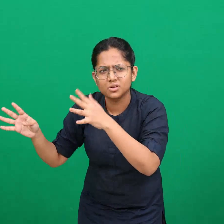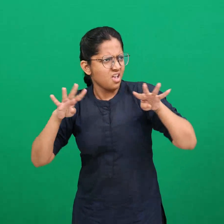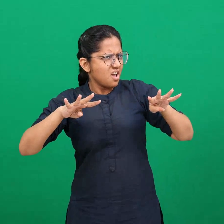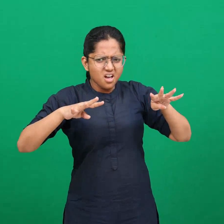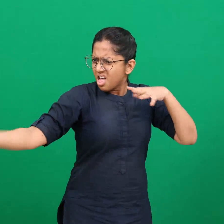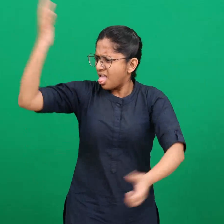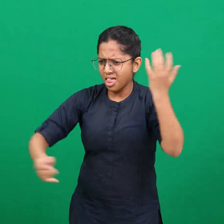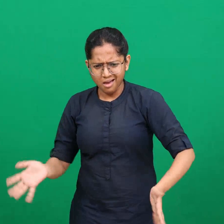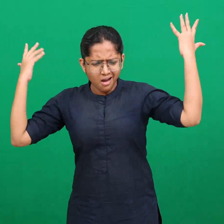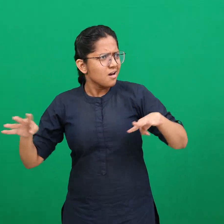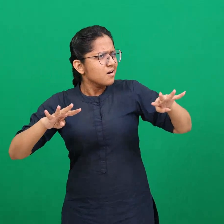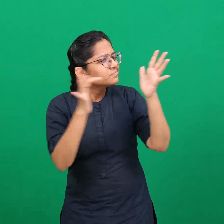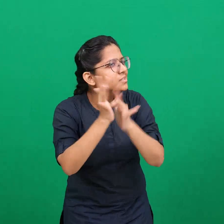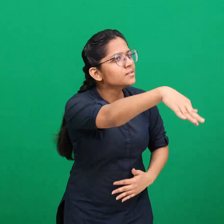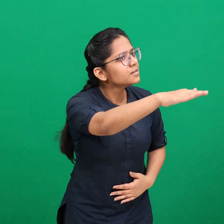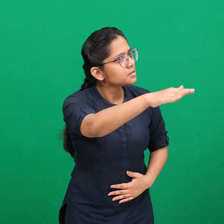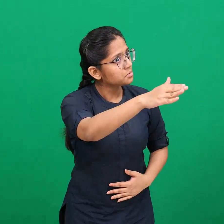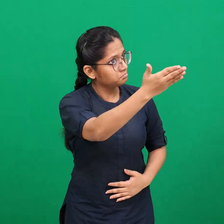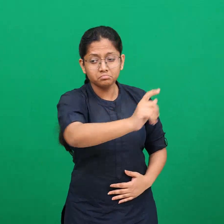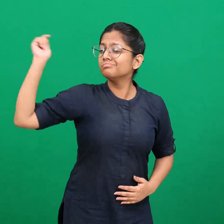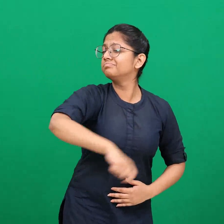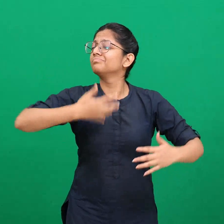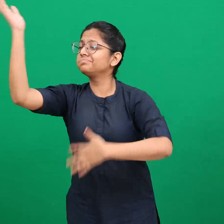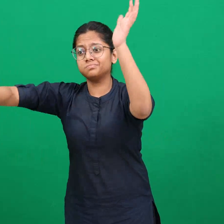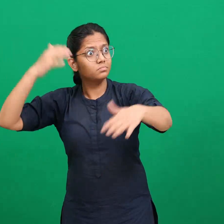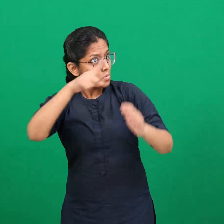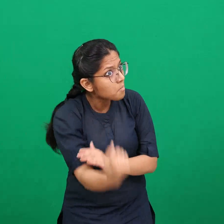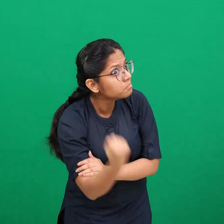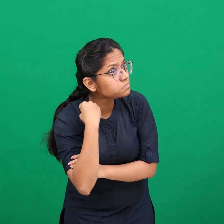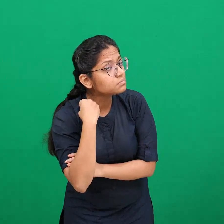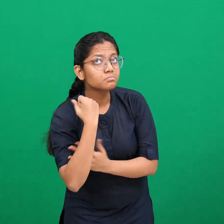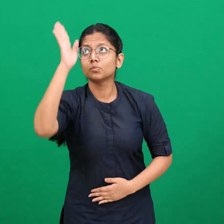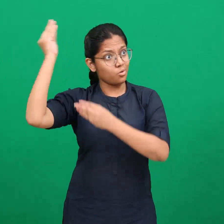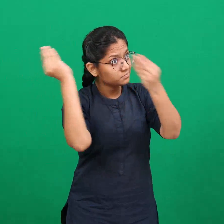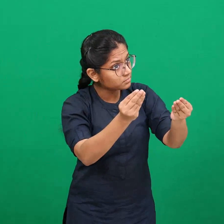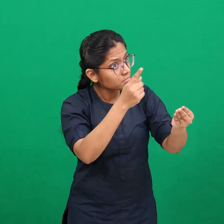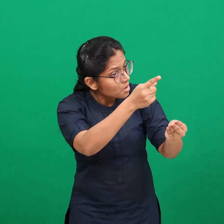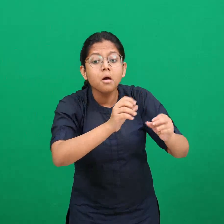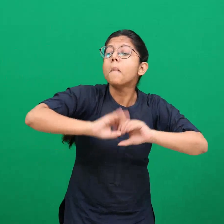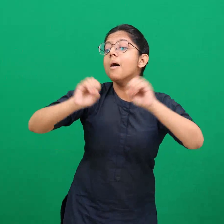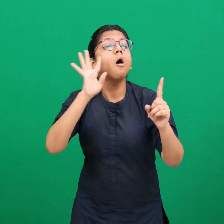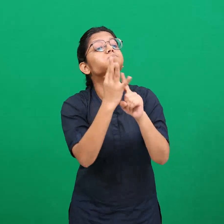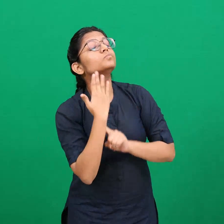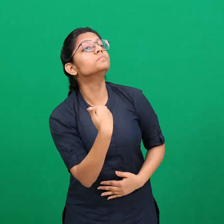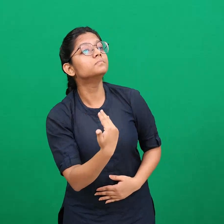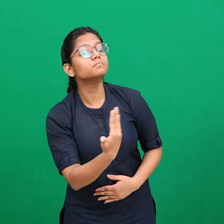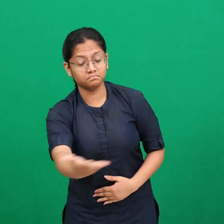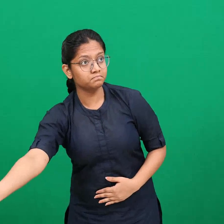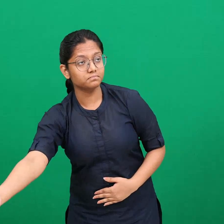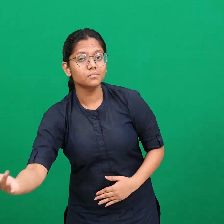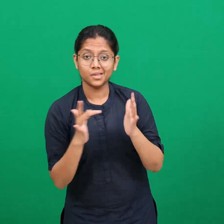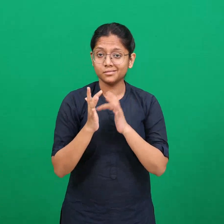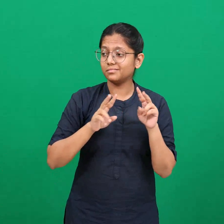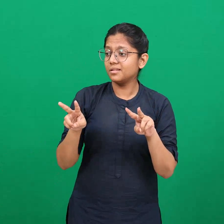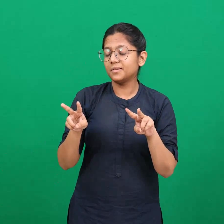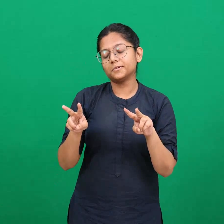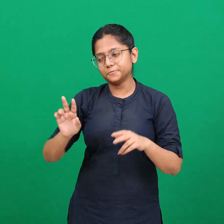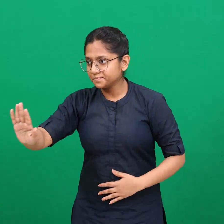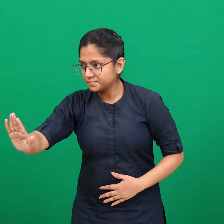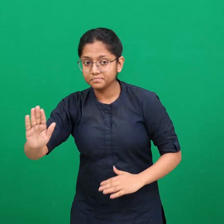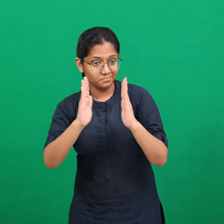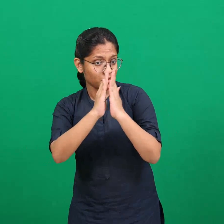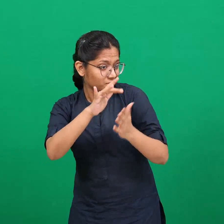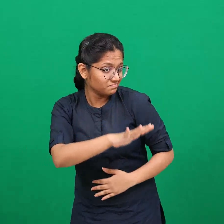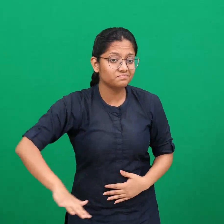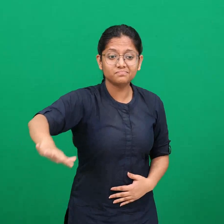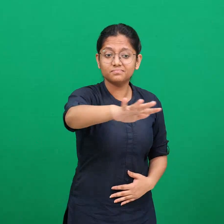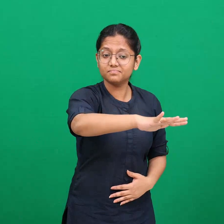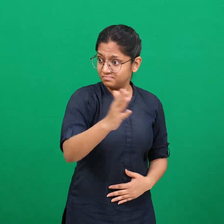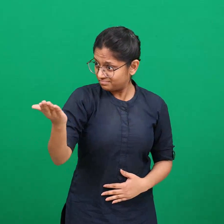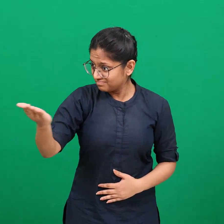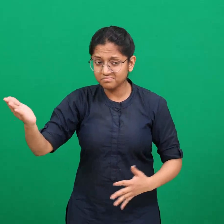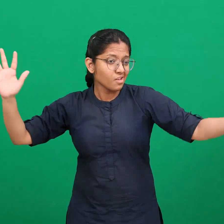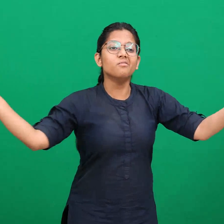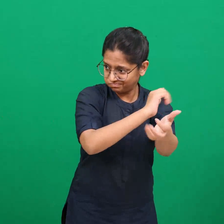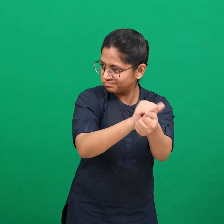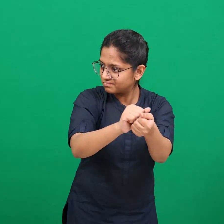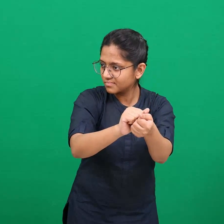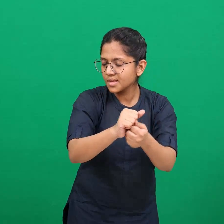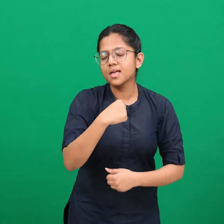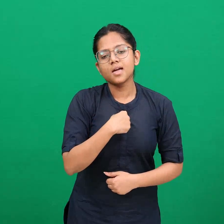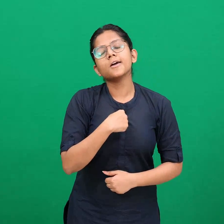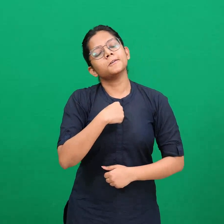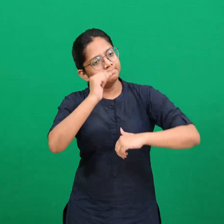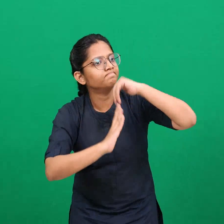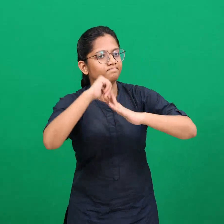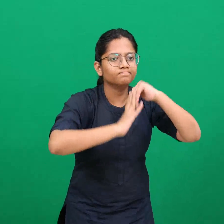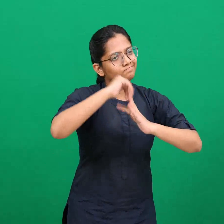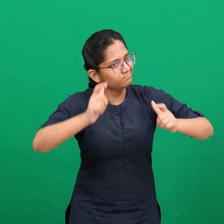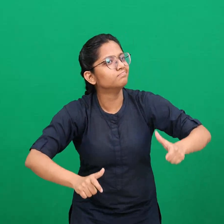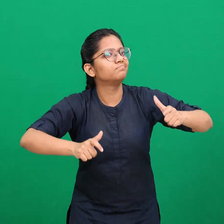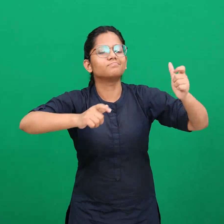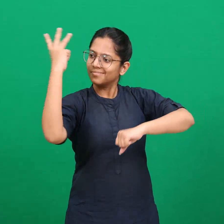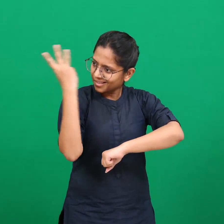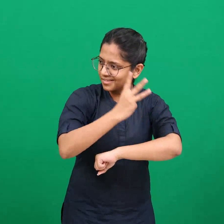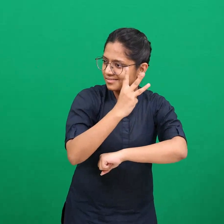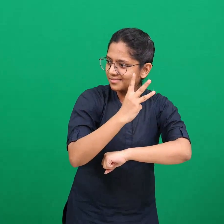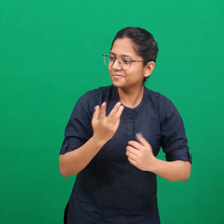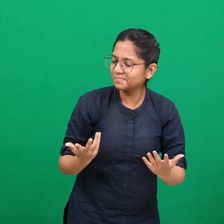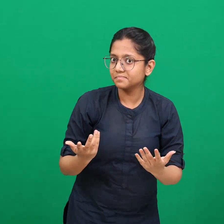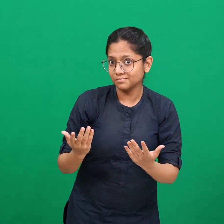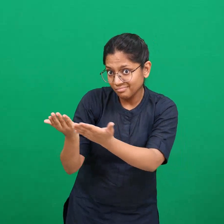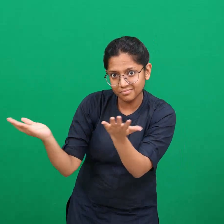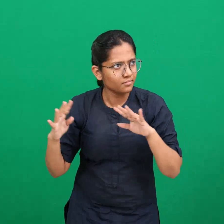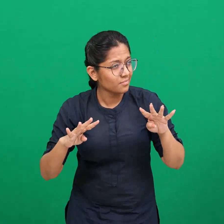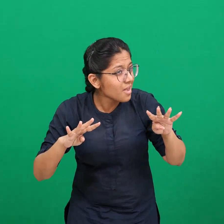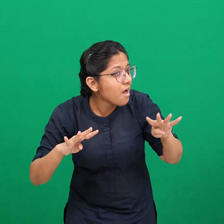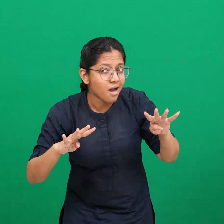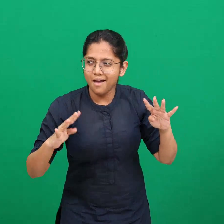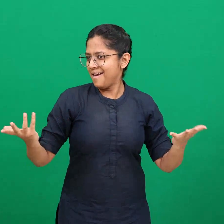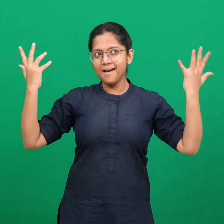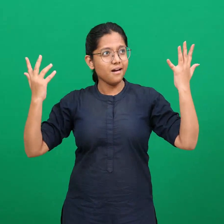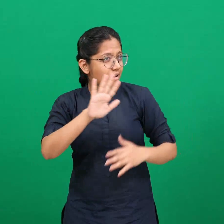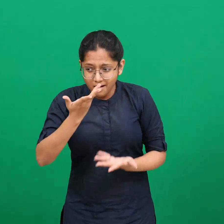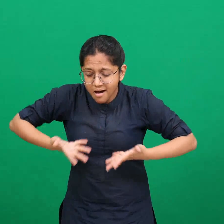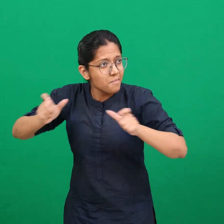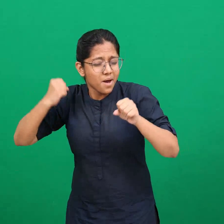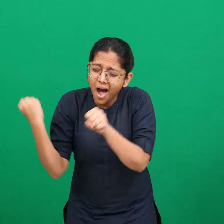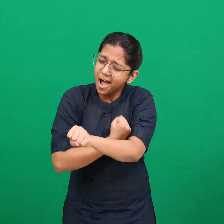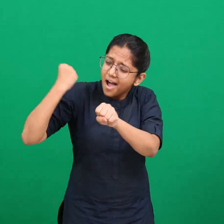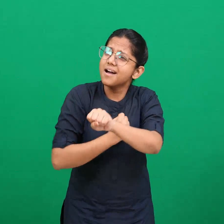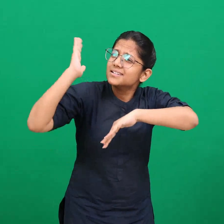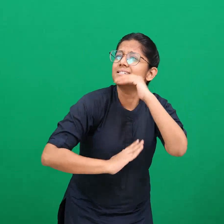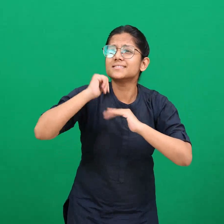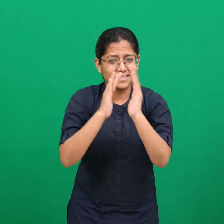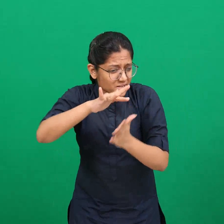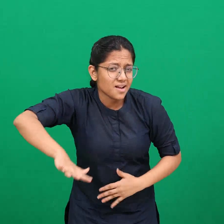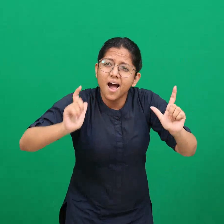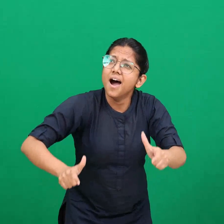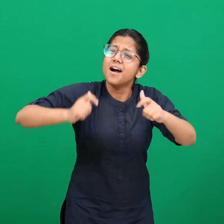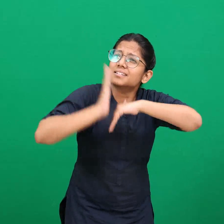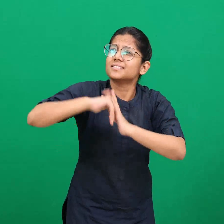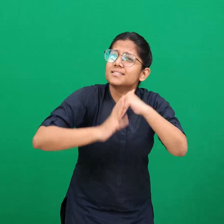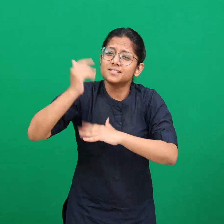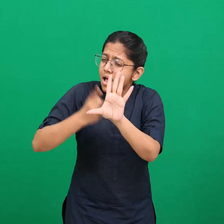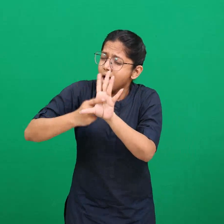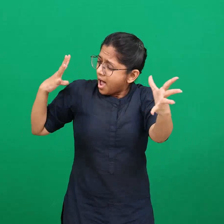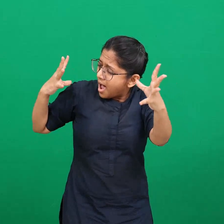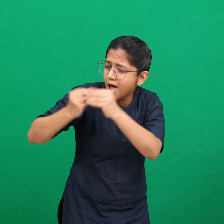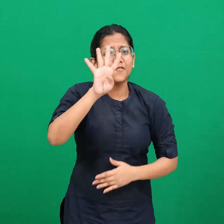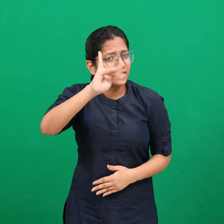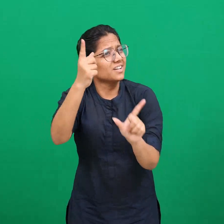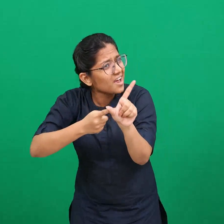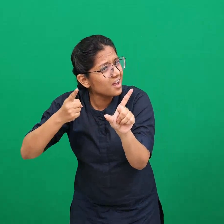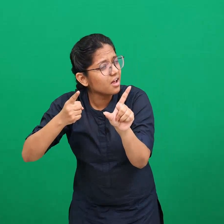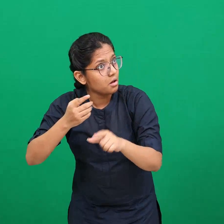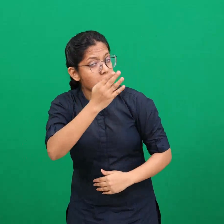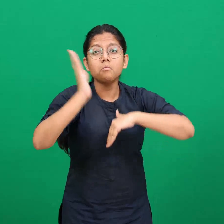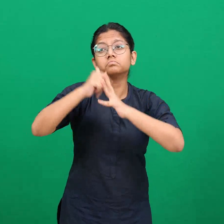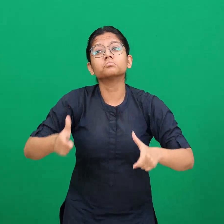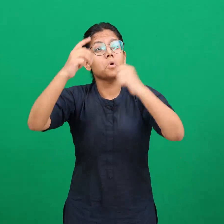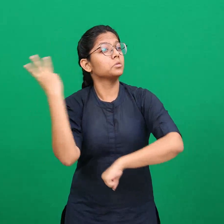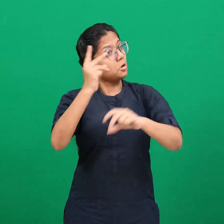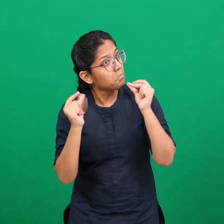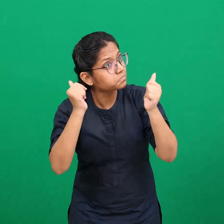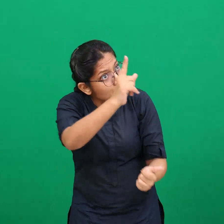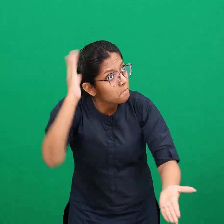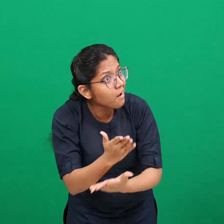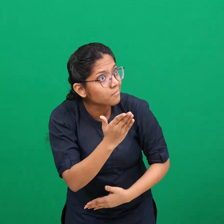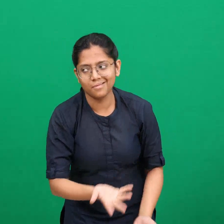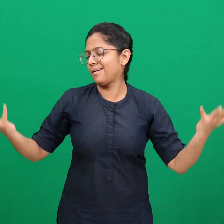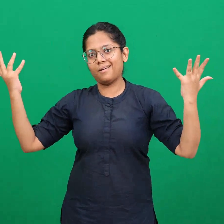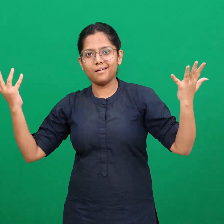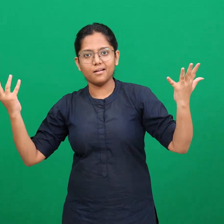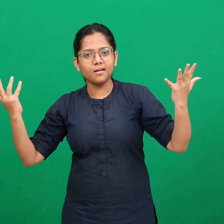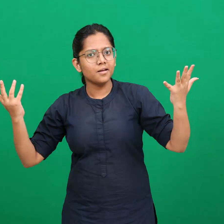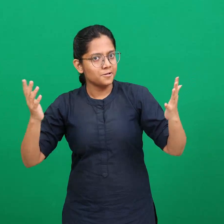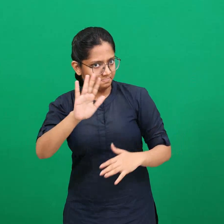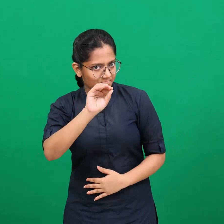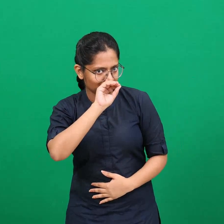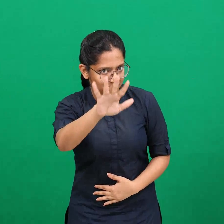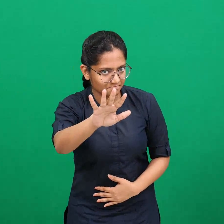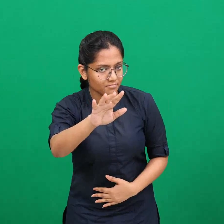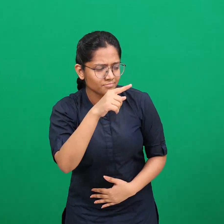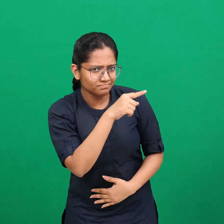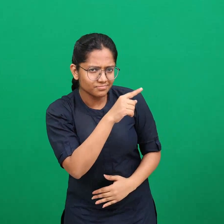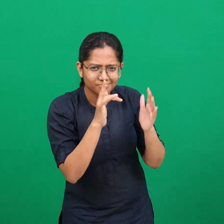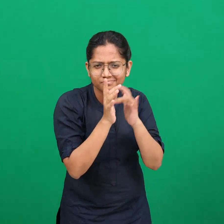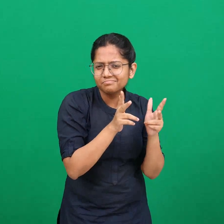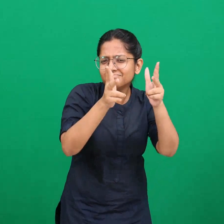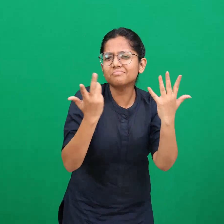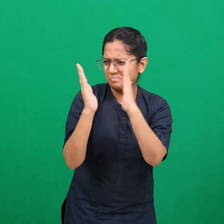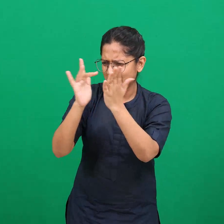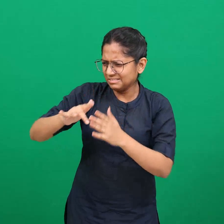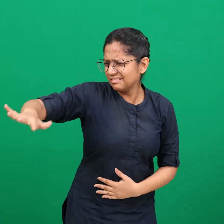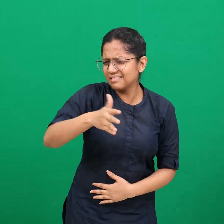Jesus answered, "Destroy this temple, and in three days I will raise it up again." "This temple took forty-six years to build," the Jews replied, "and You are going to raise it up in three days?"